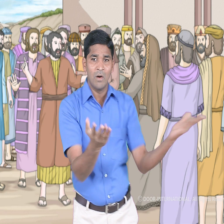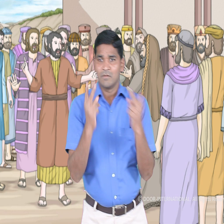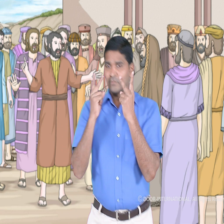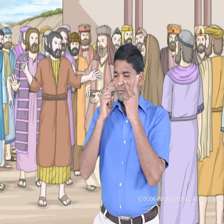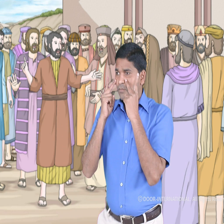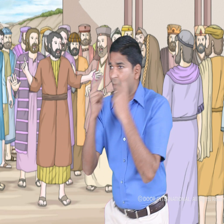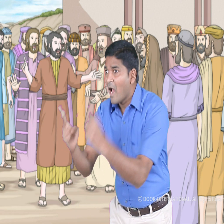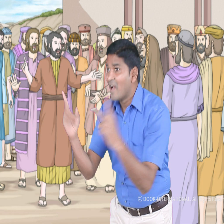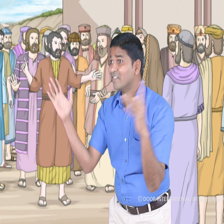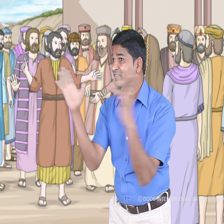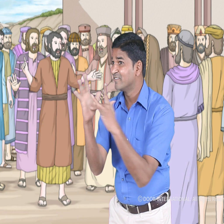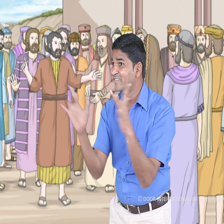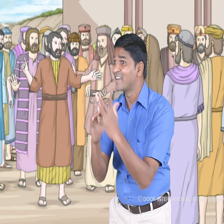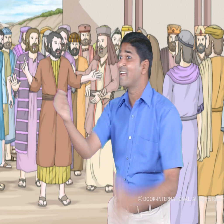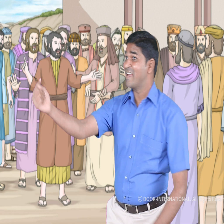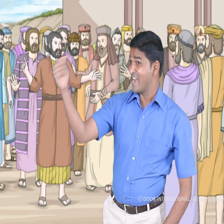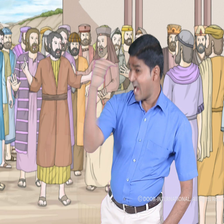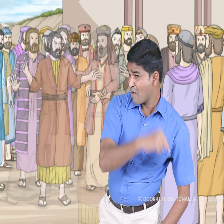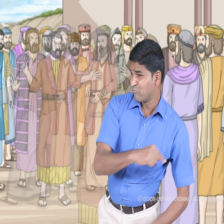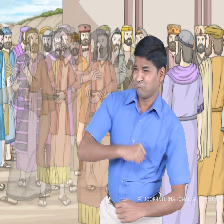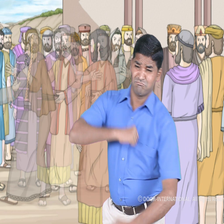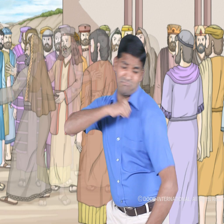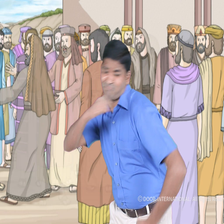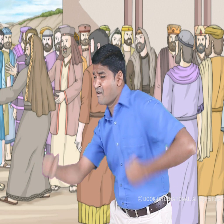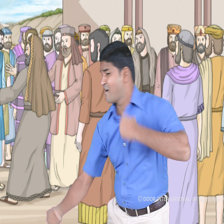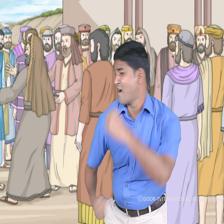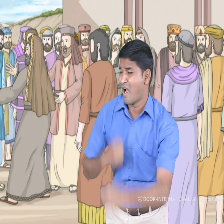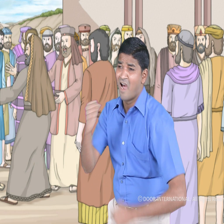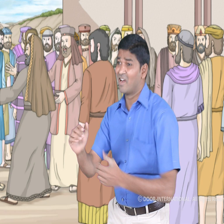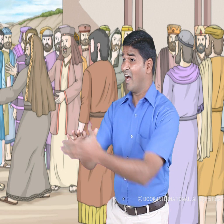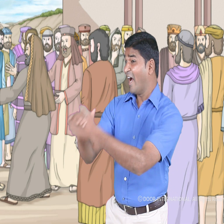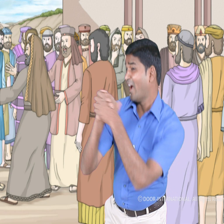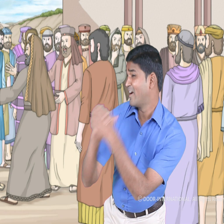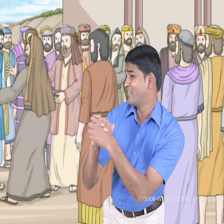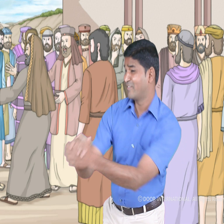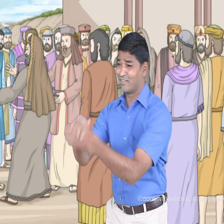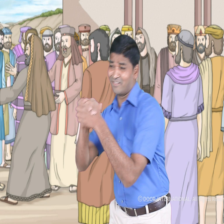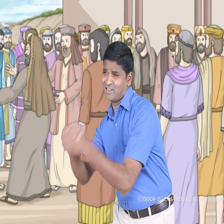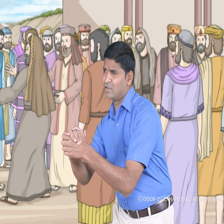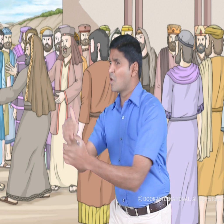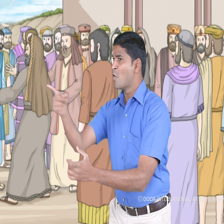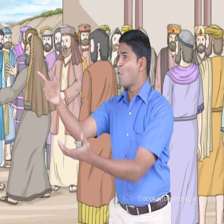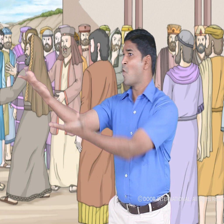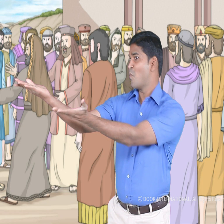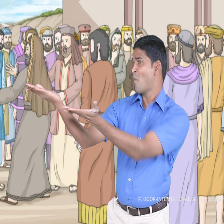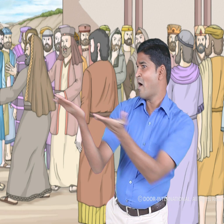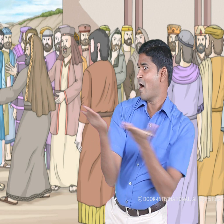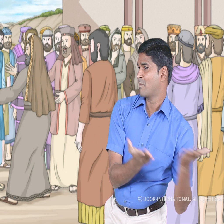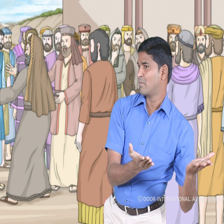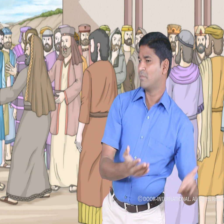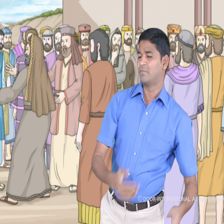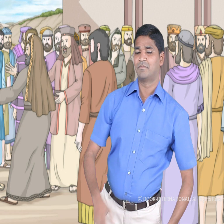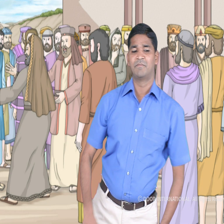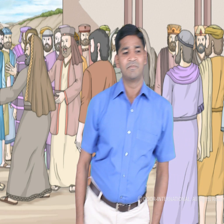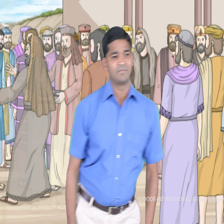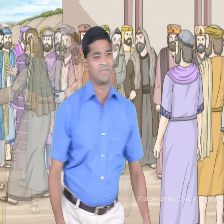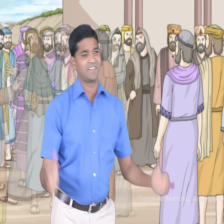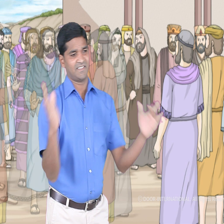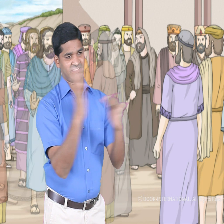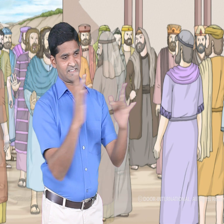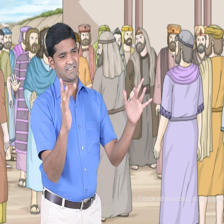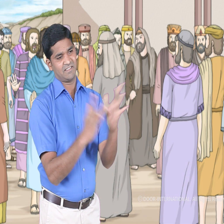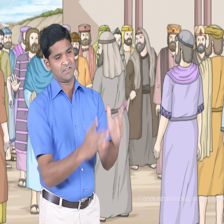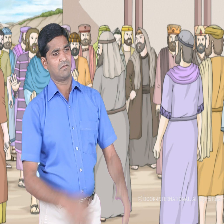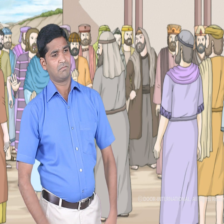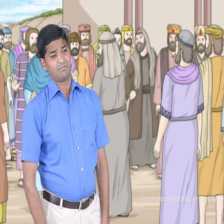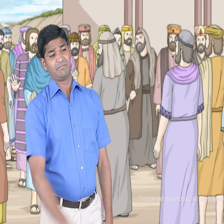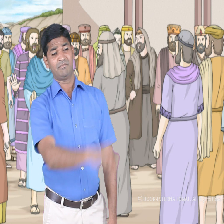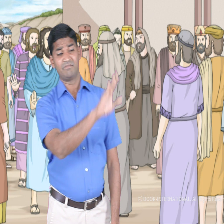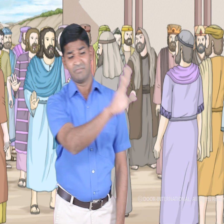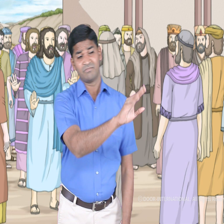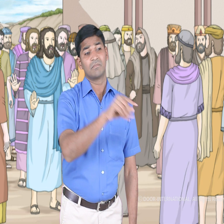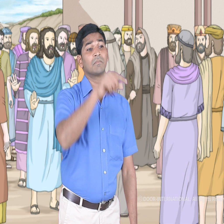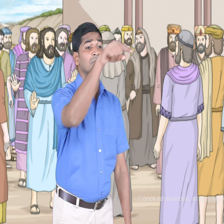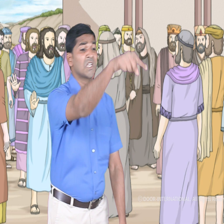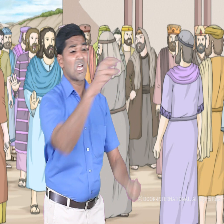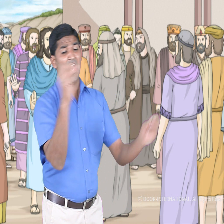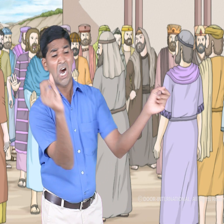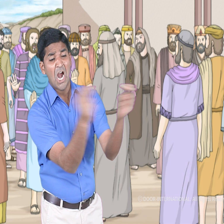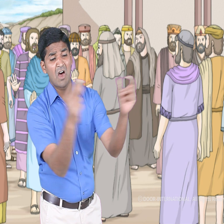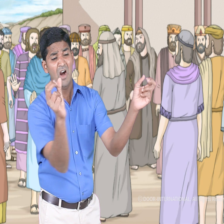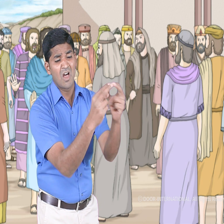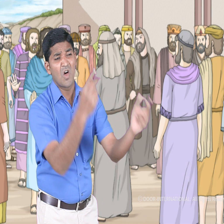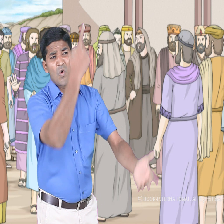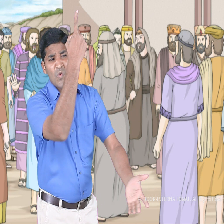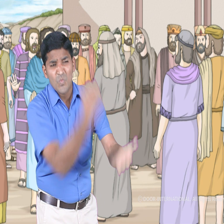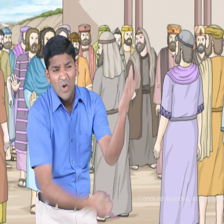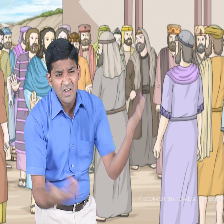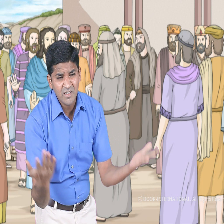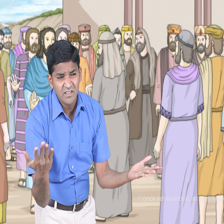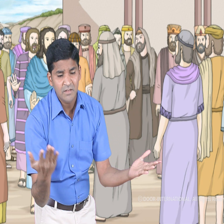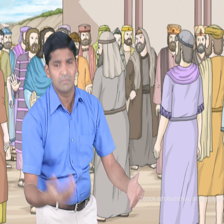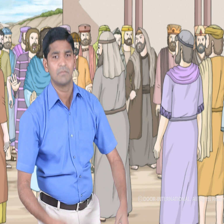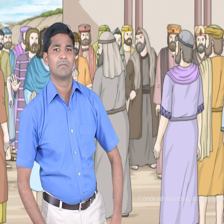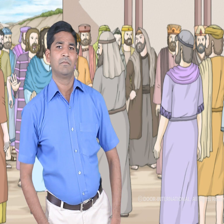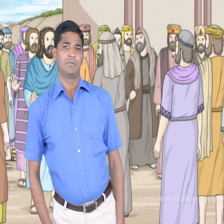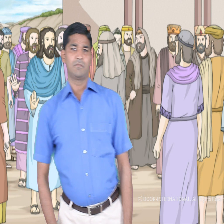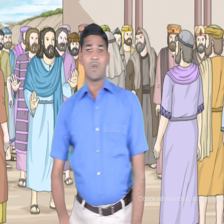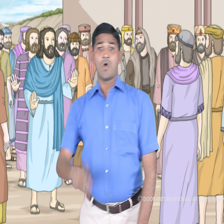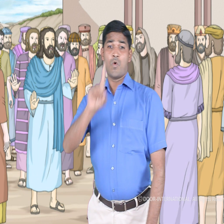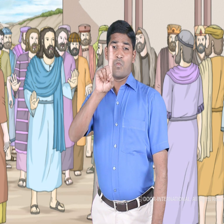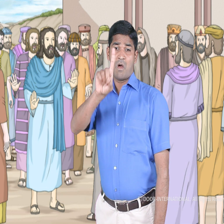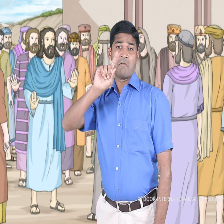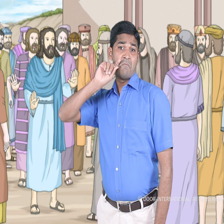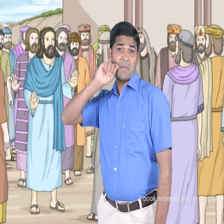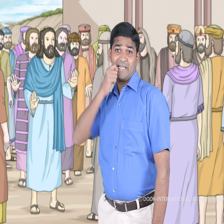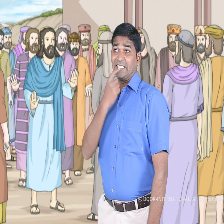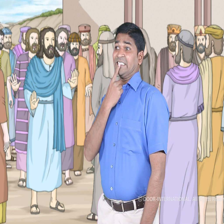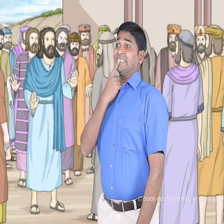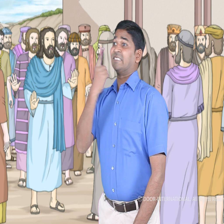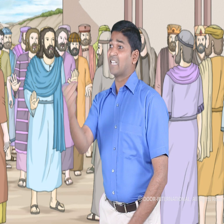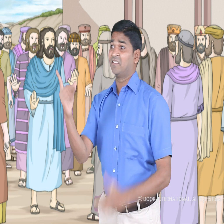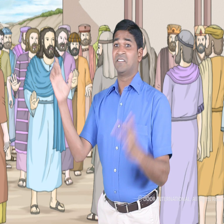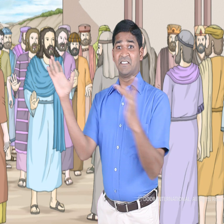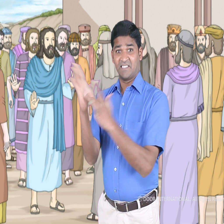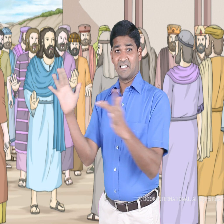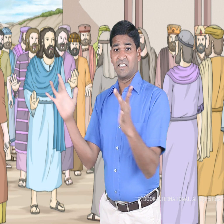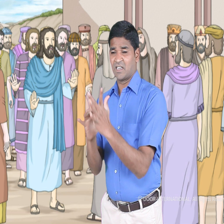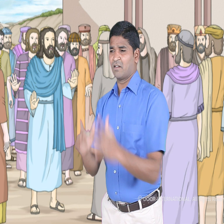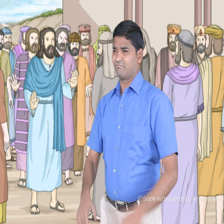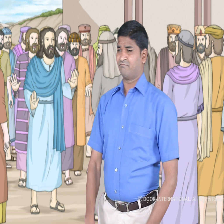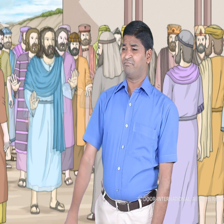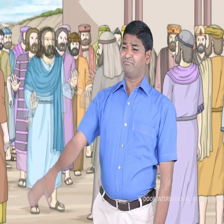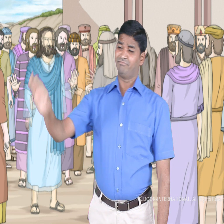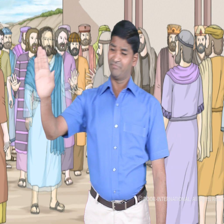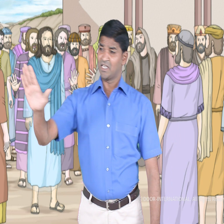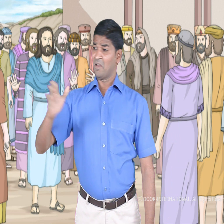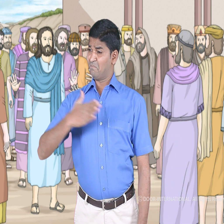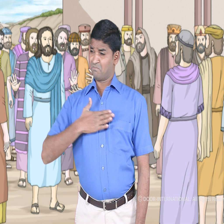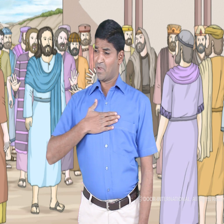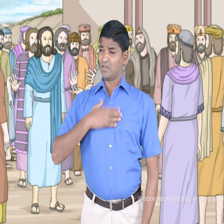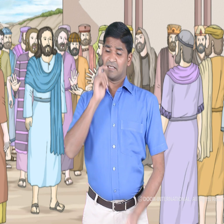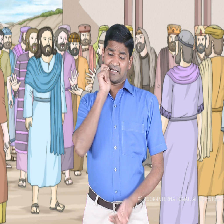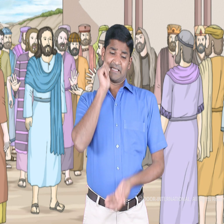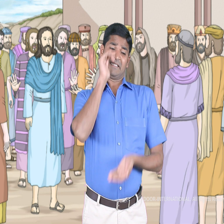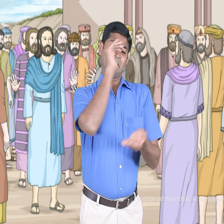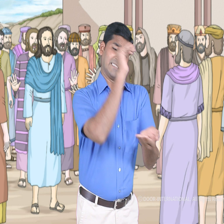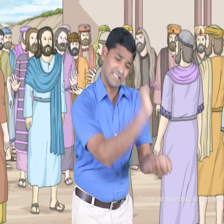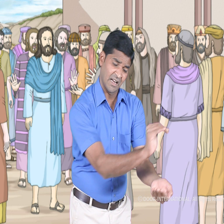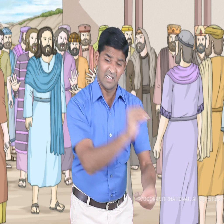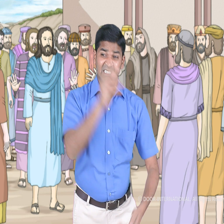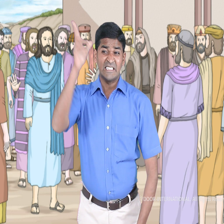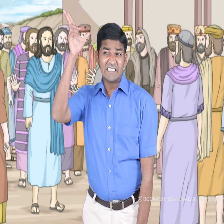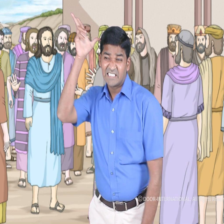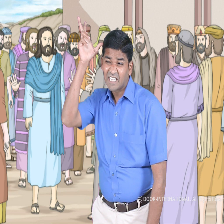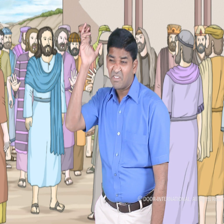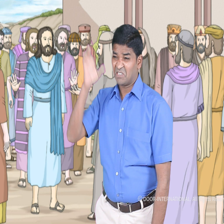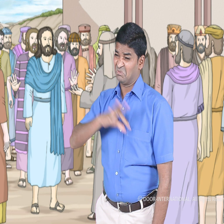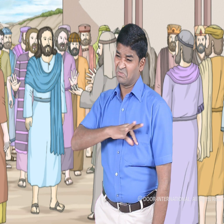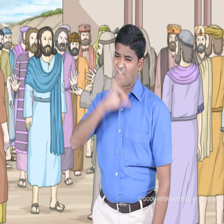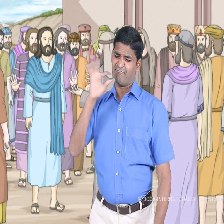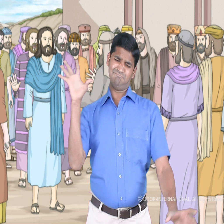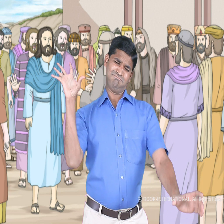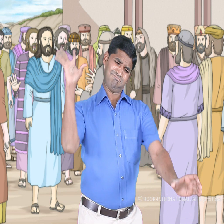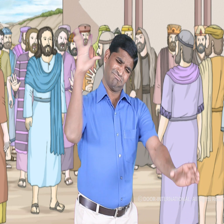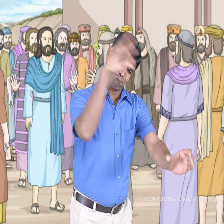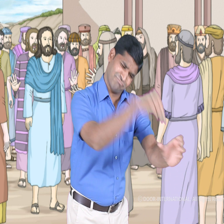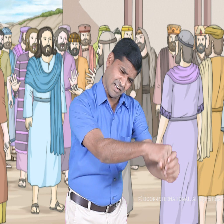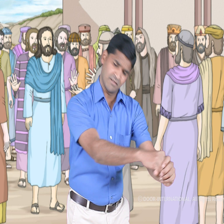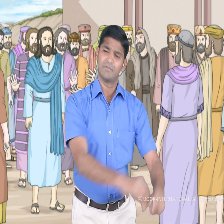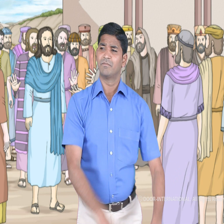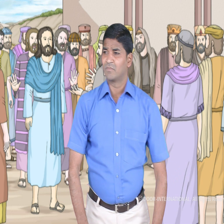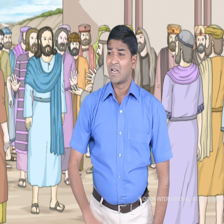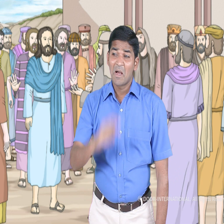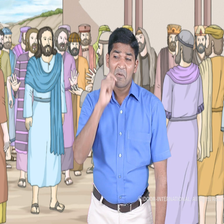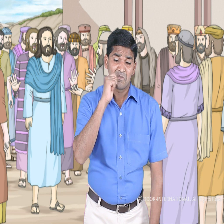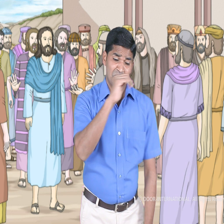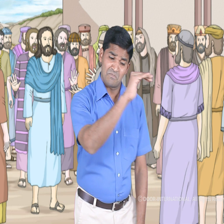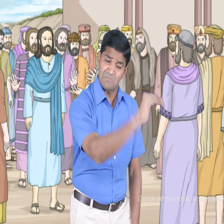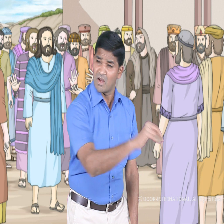As soon as all the people saw Jesus, they were filled with awe and ran to greet Him. “What are you disputing with them?” He asked.